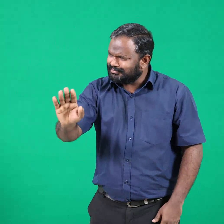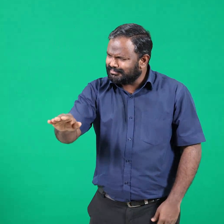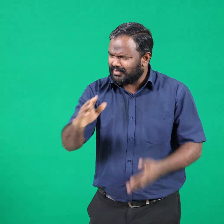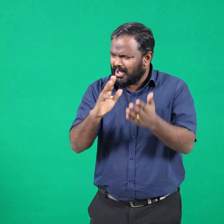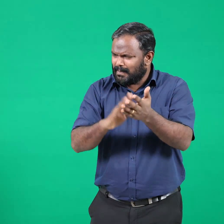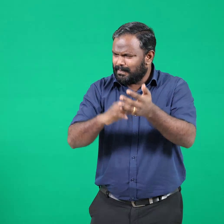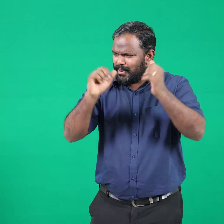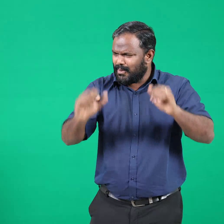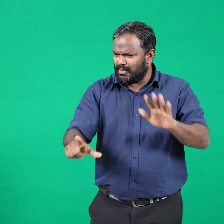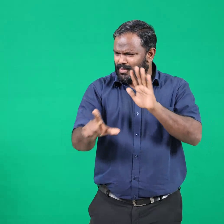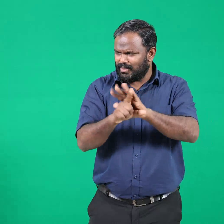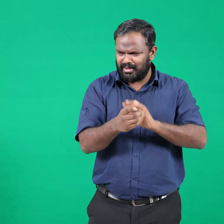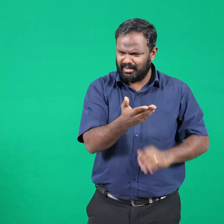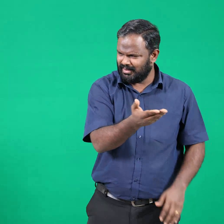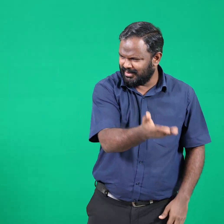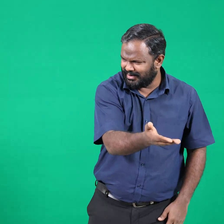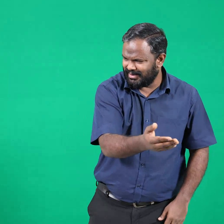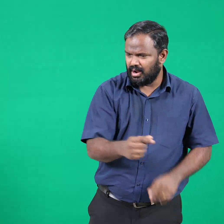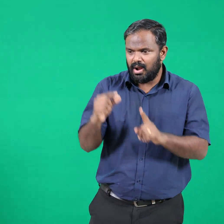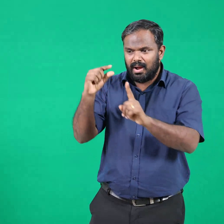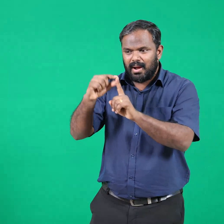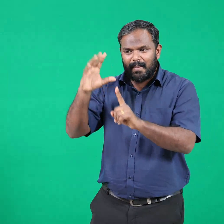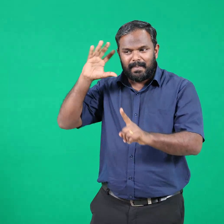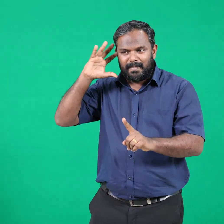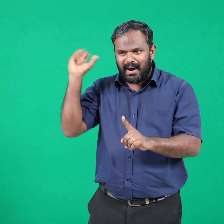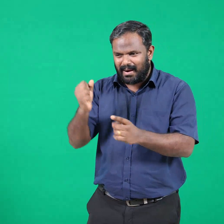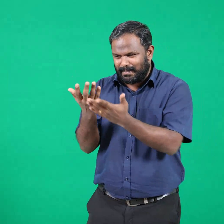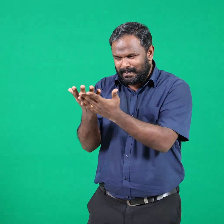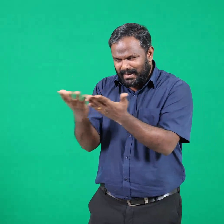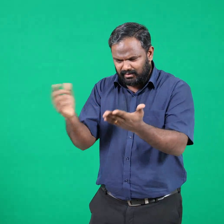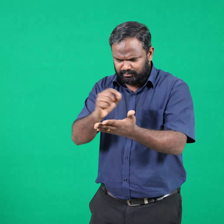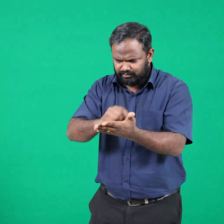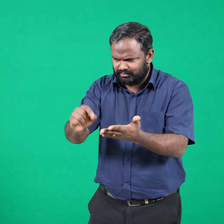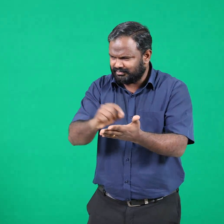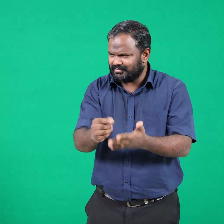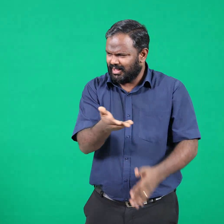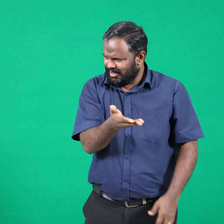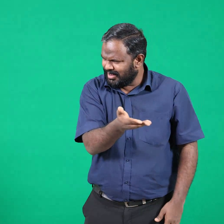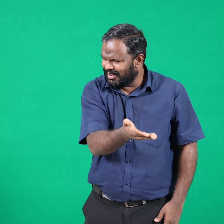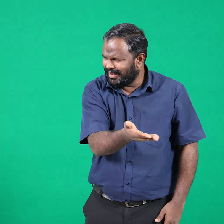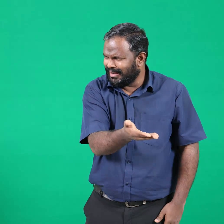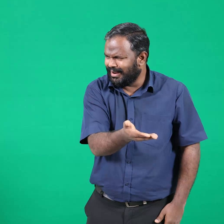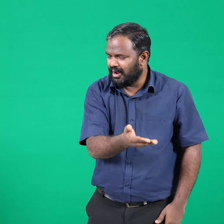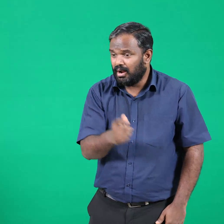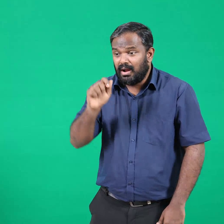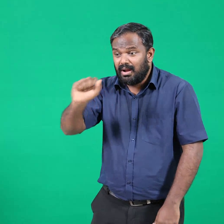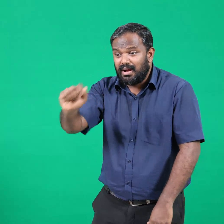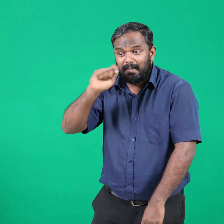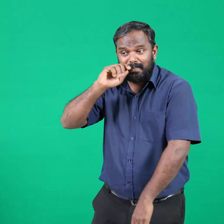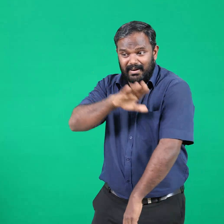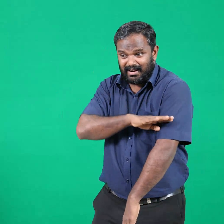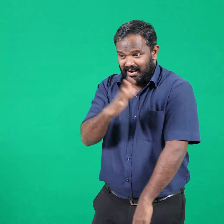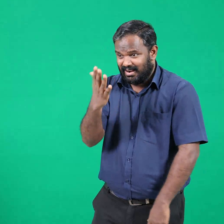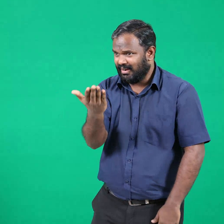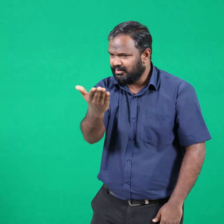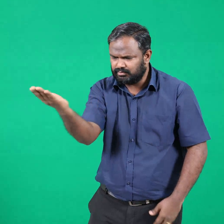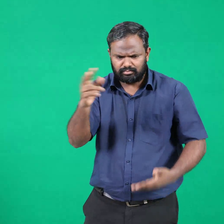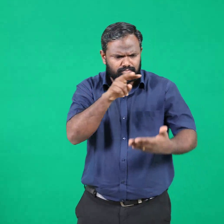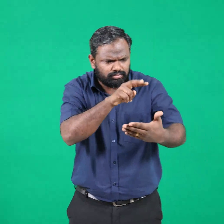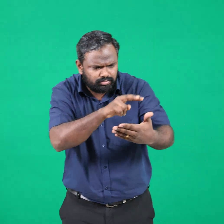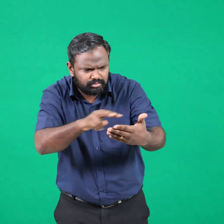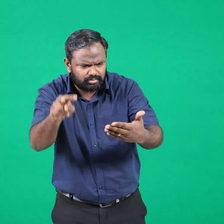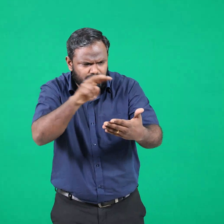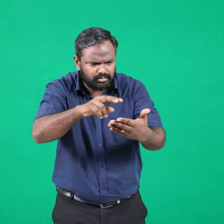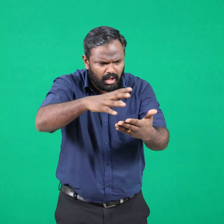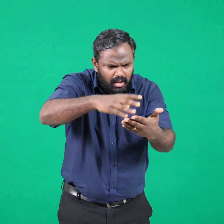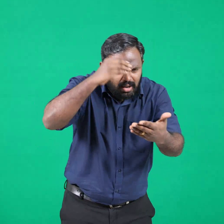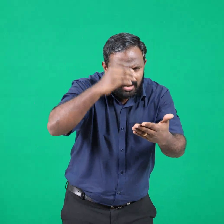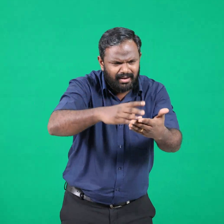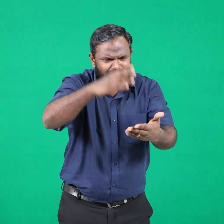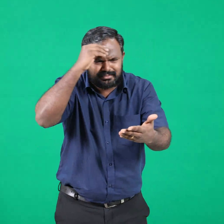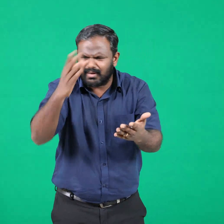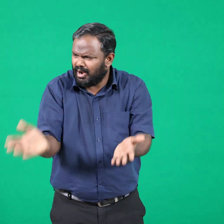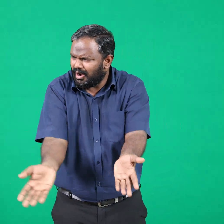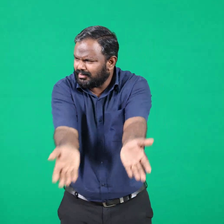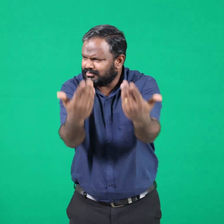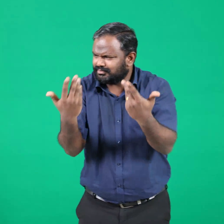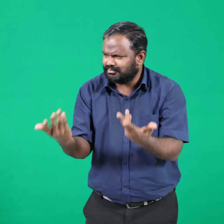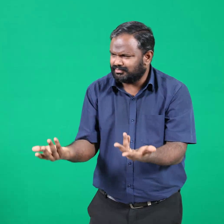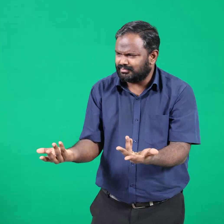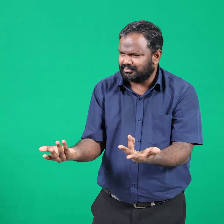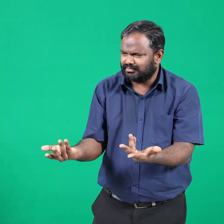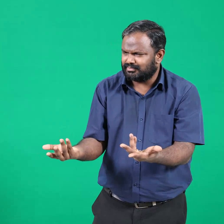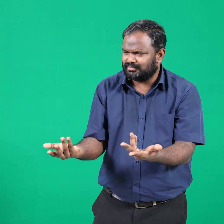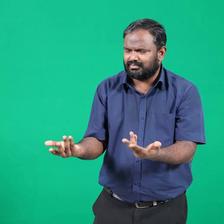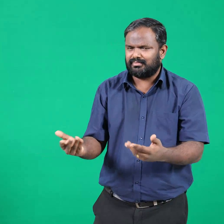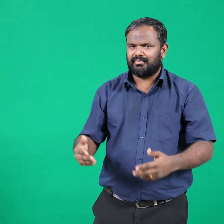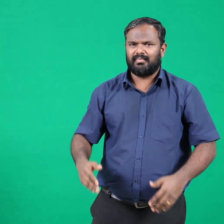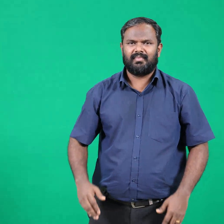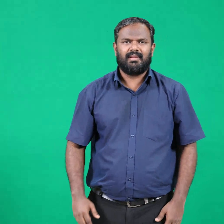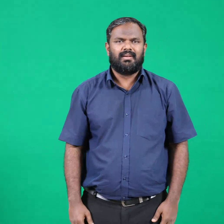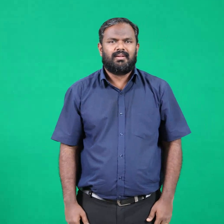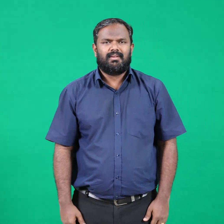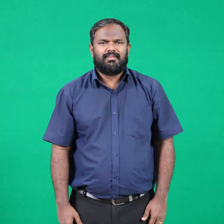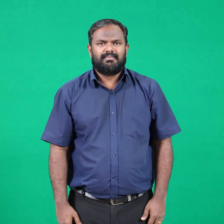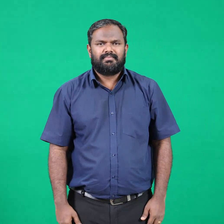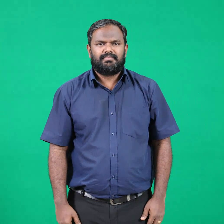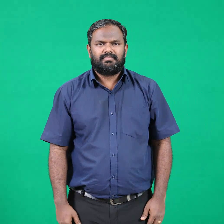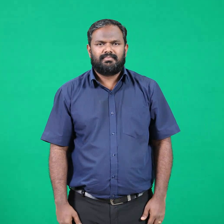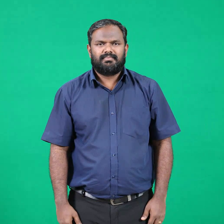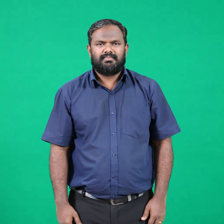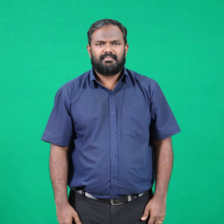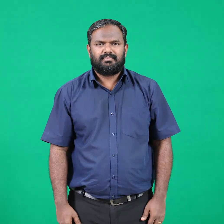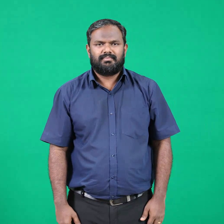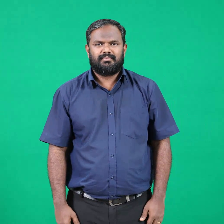But Abraham replied, ' They have Moses and the prophets; let your brothers listen to them.'